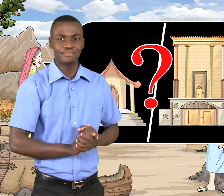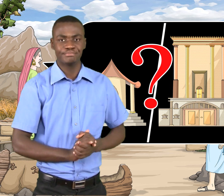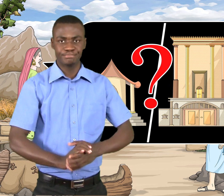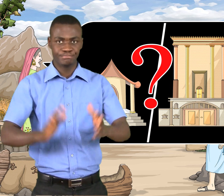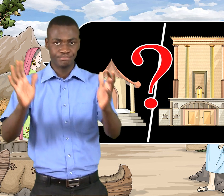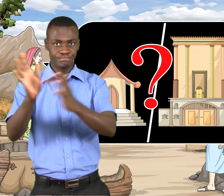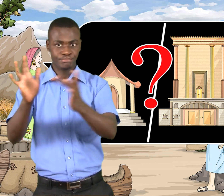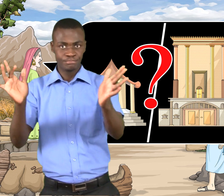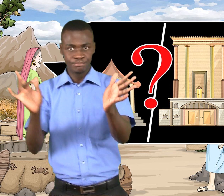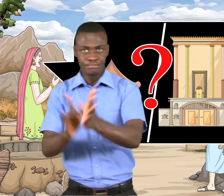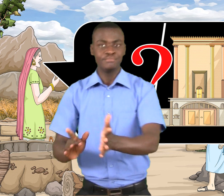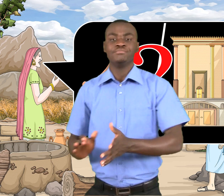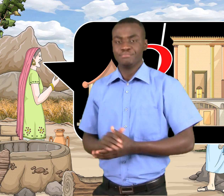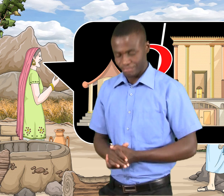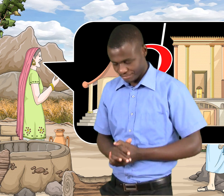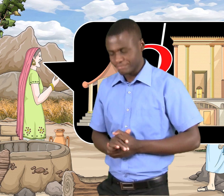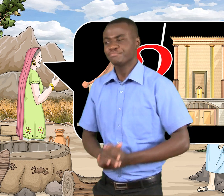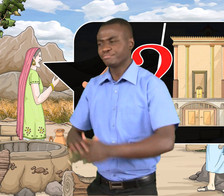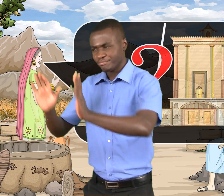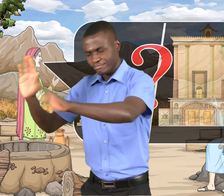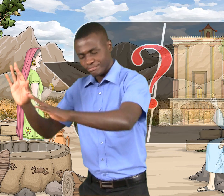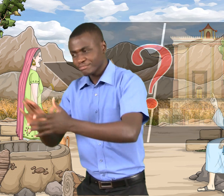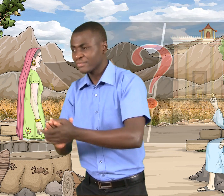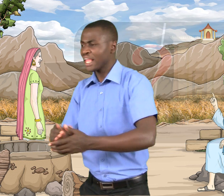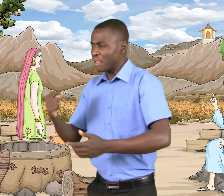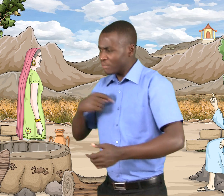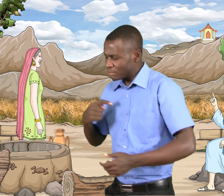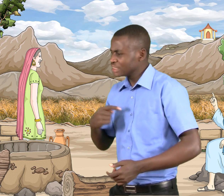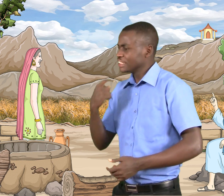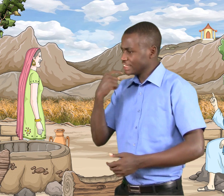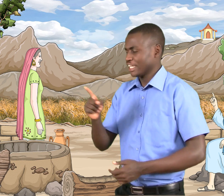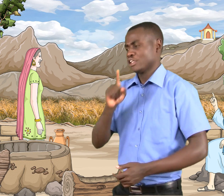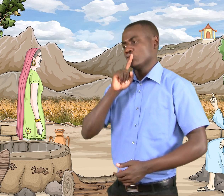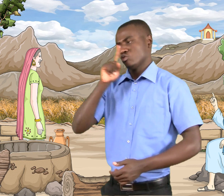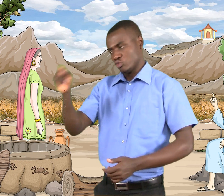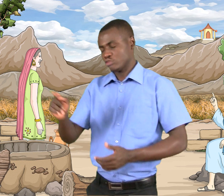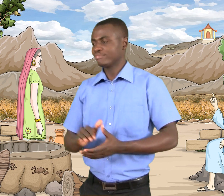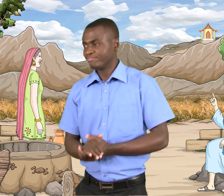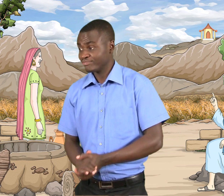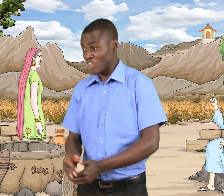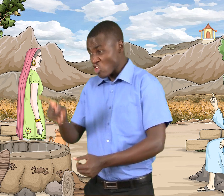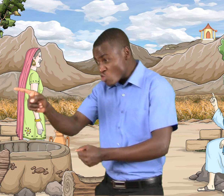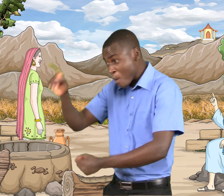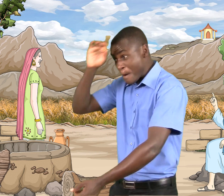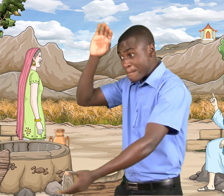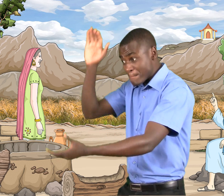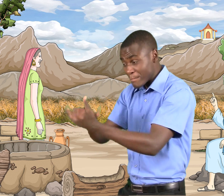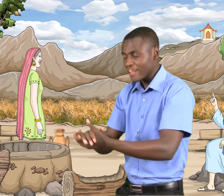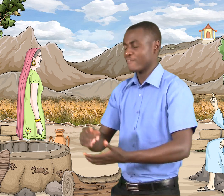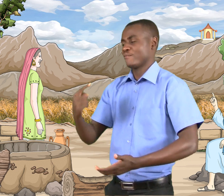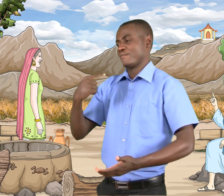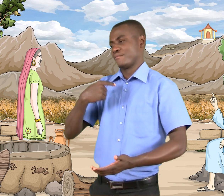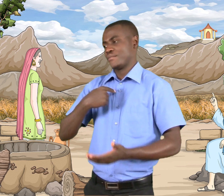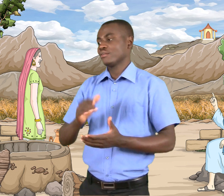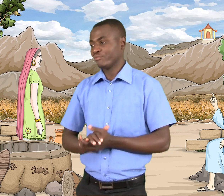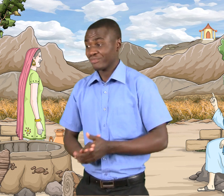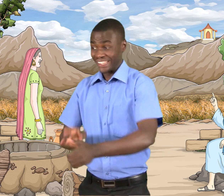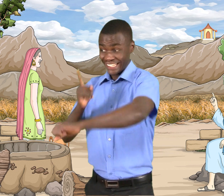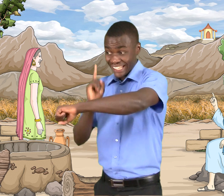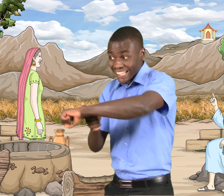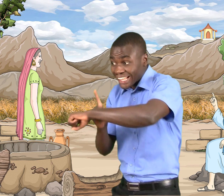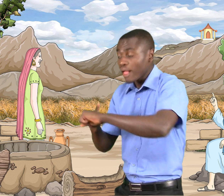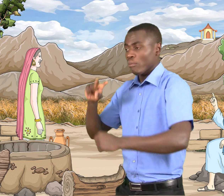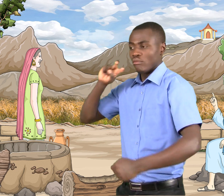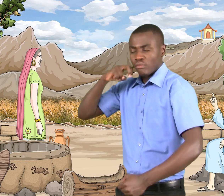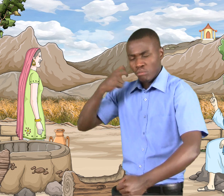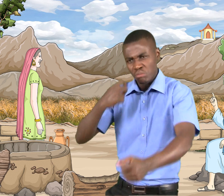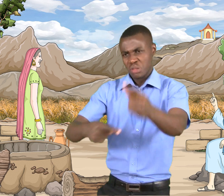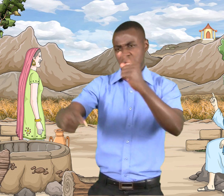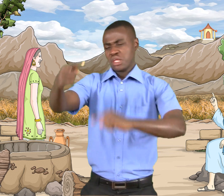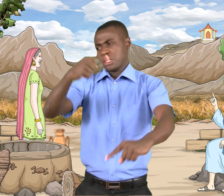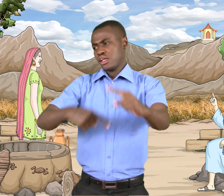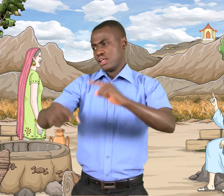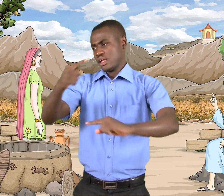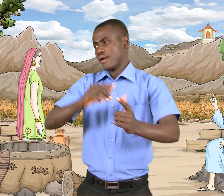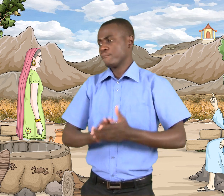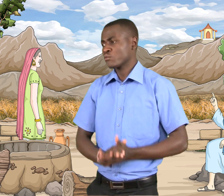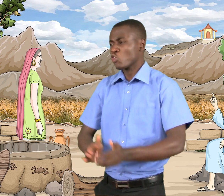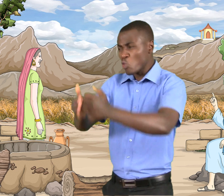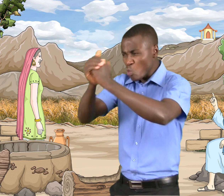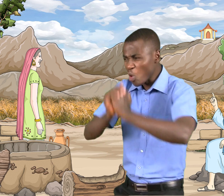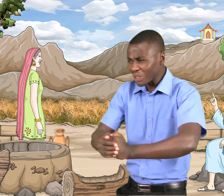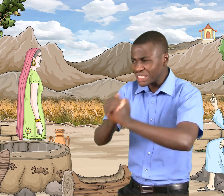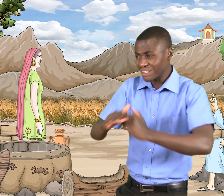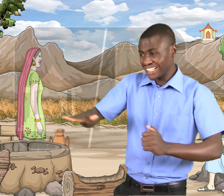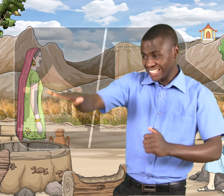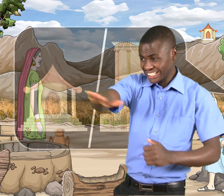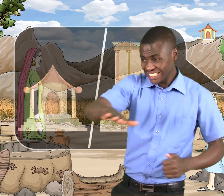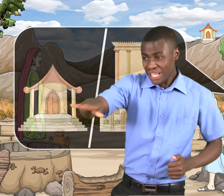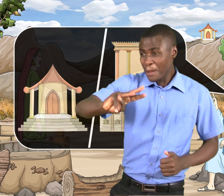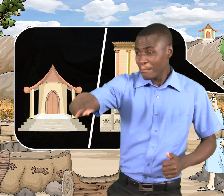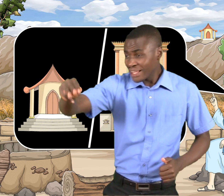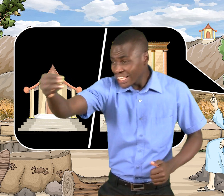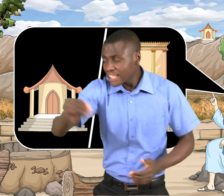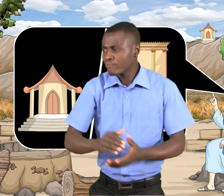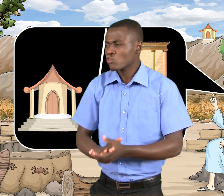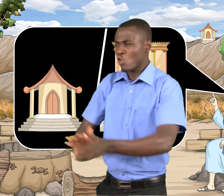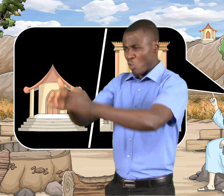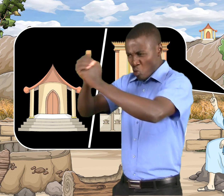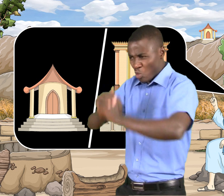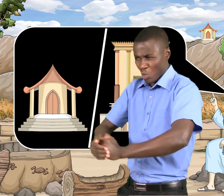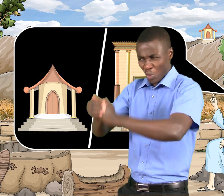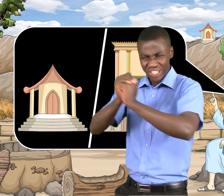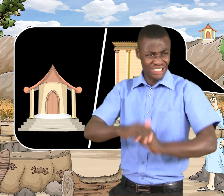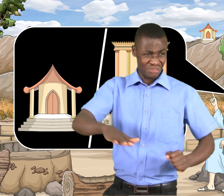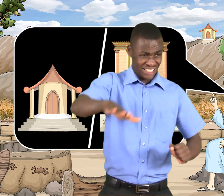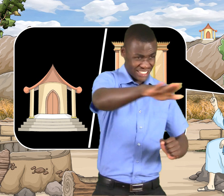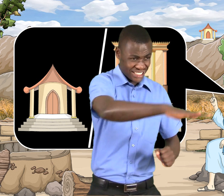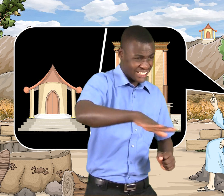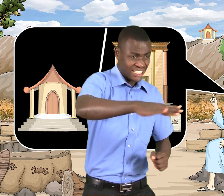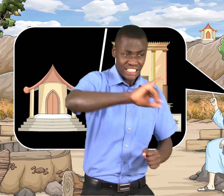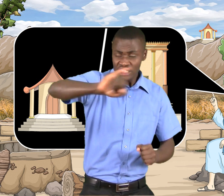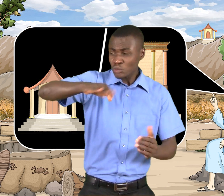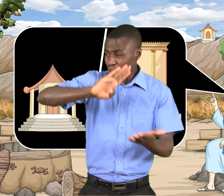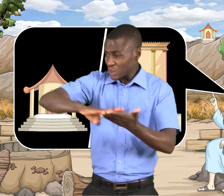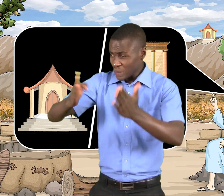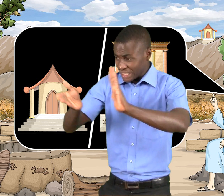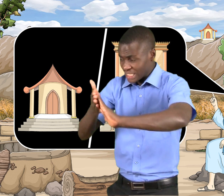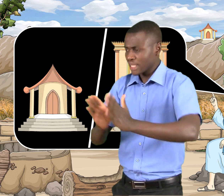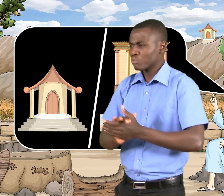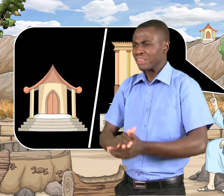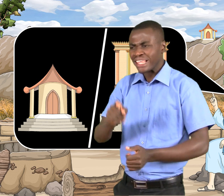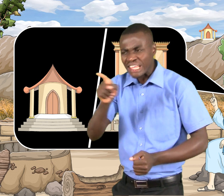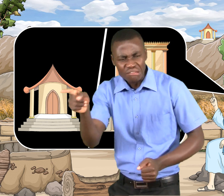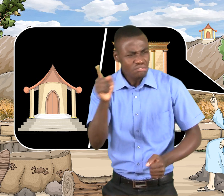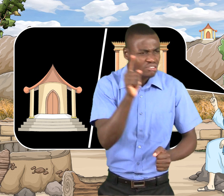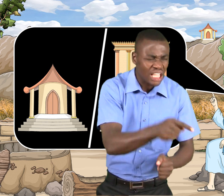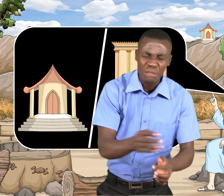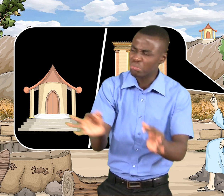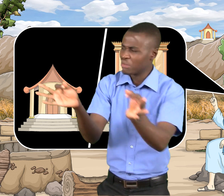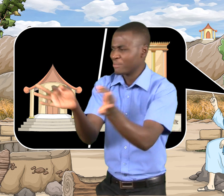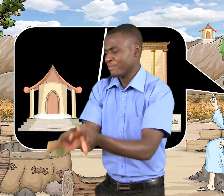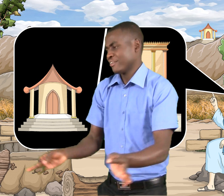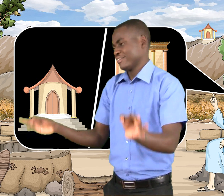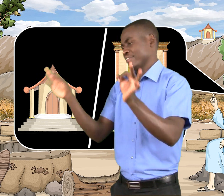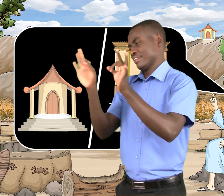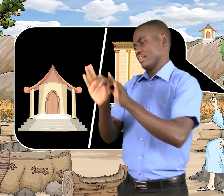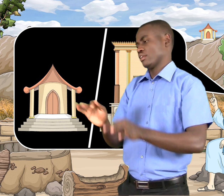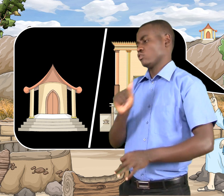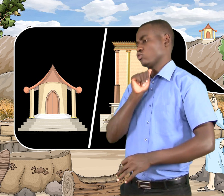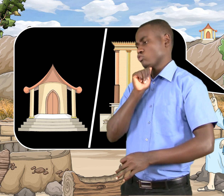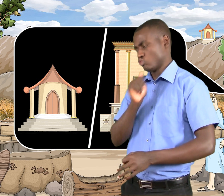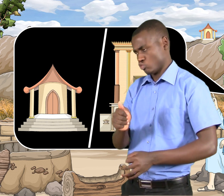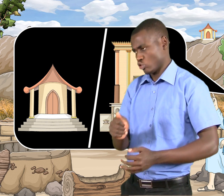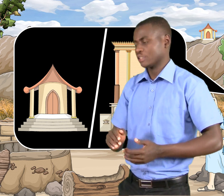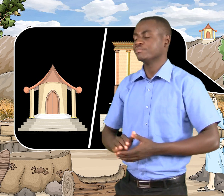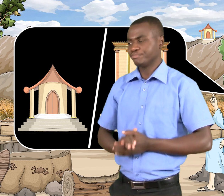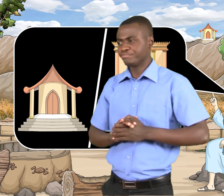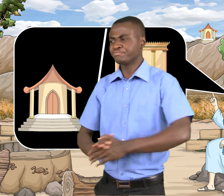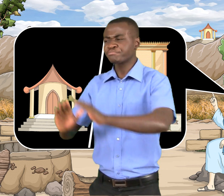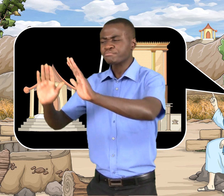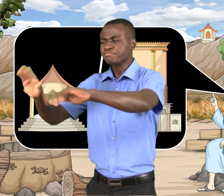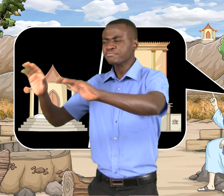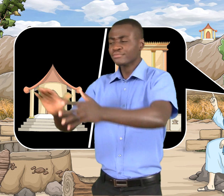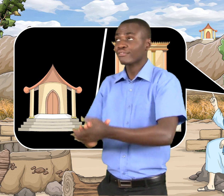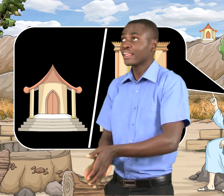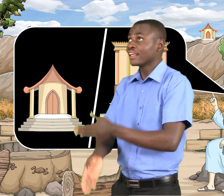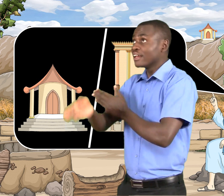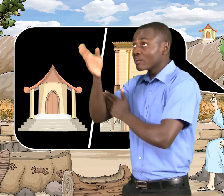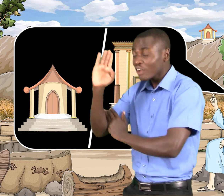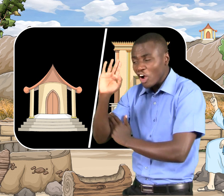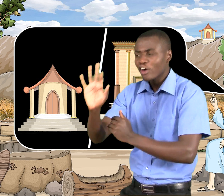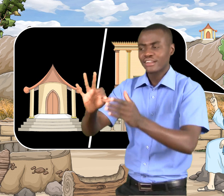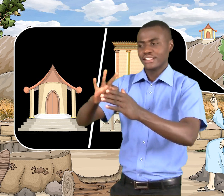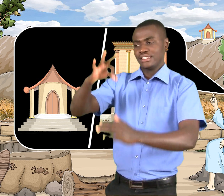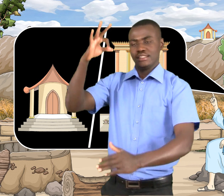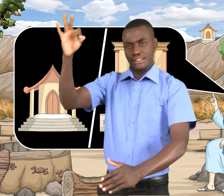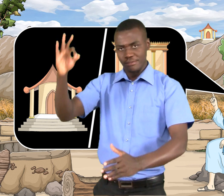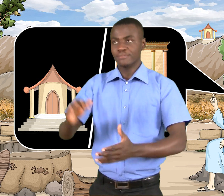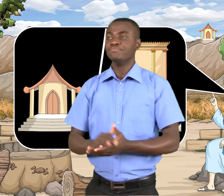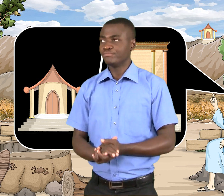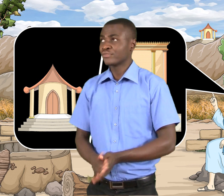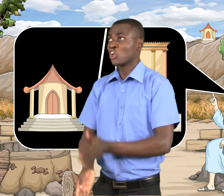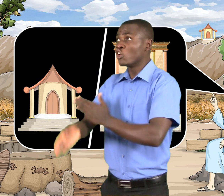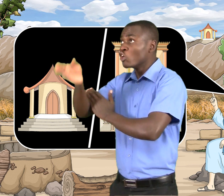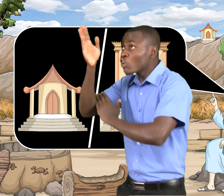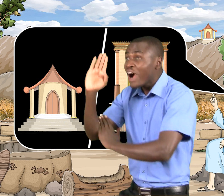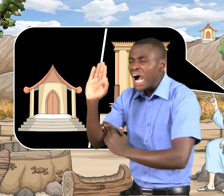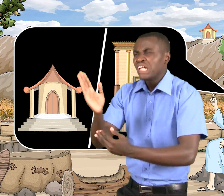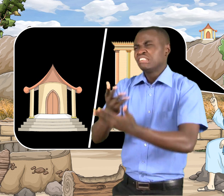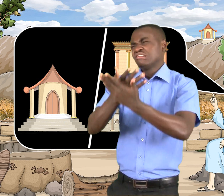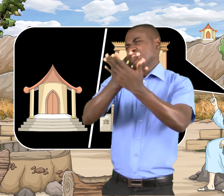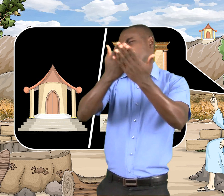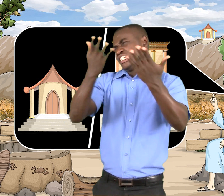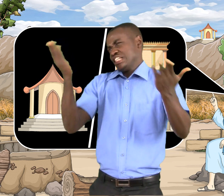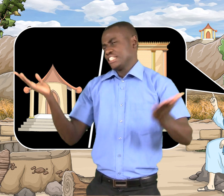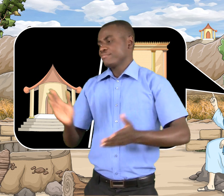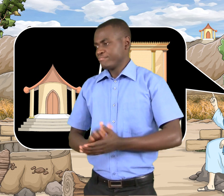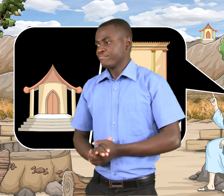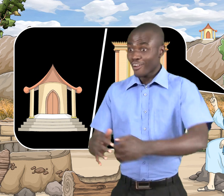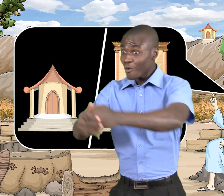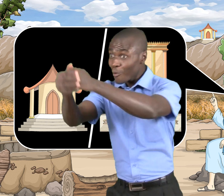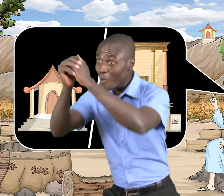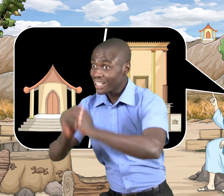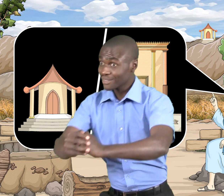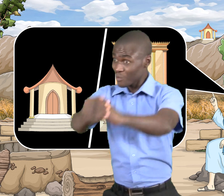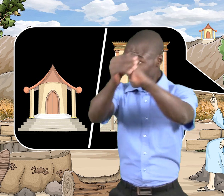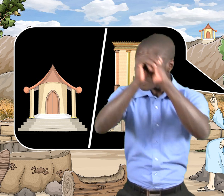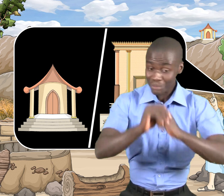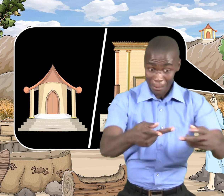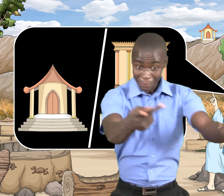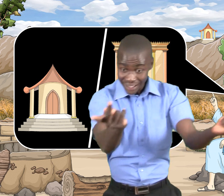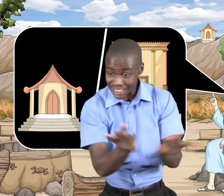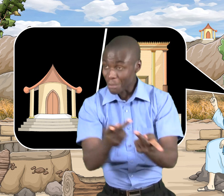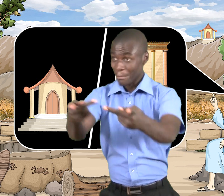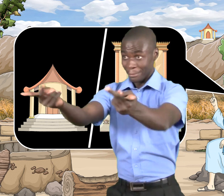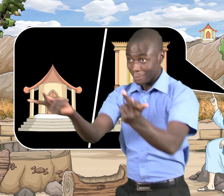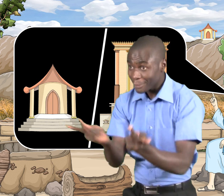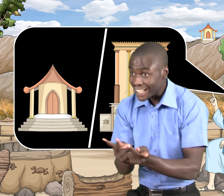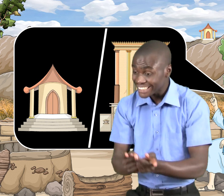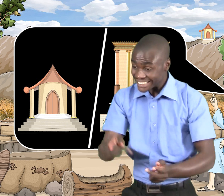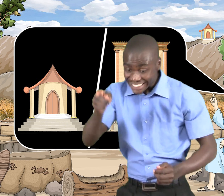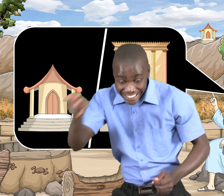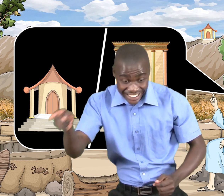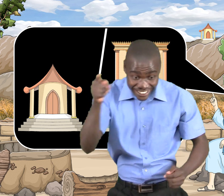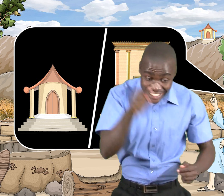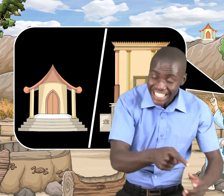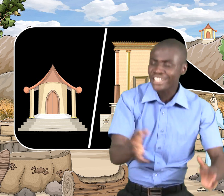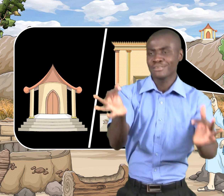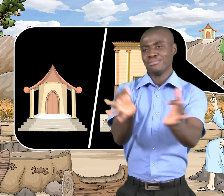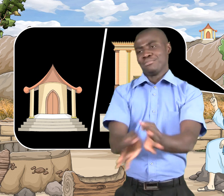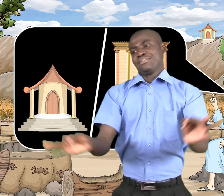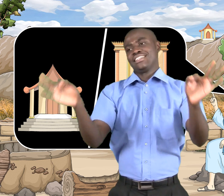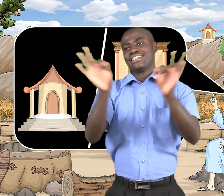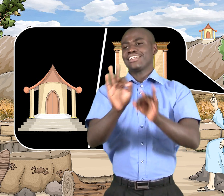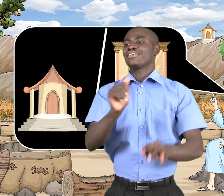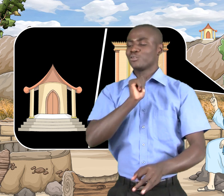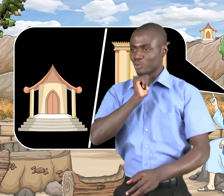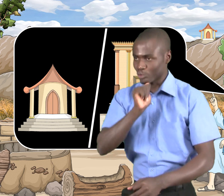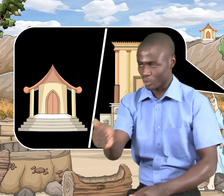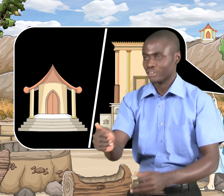“Believe Me, woman,” Jesus replied, “a time is coming when you will worship the Father neither on this mountain nor in Jerusalem.